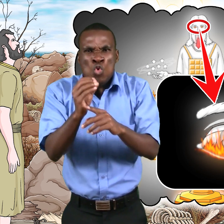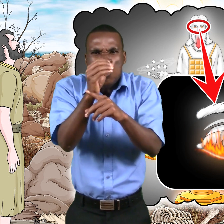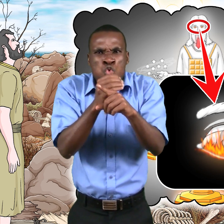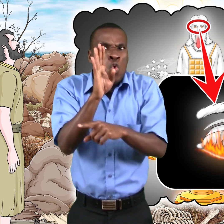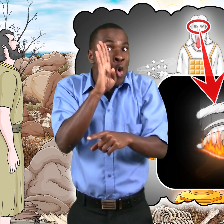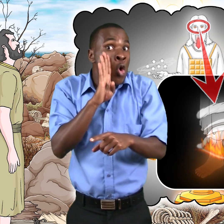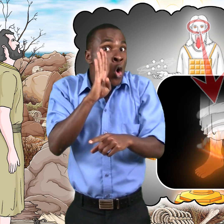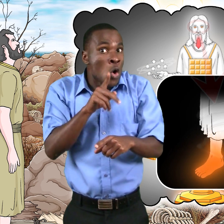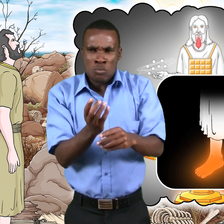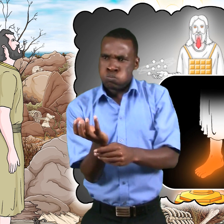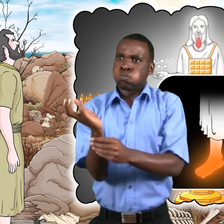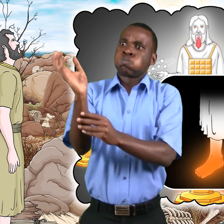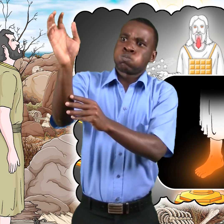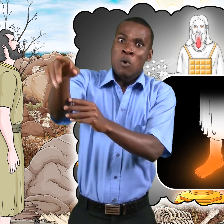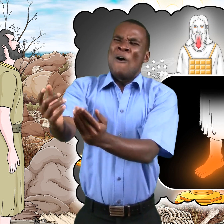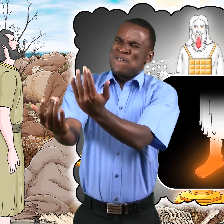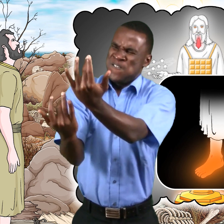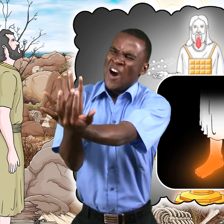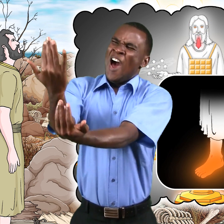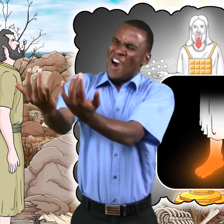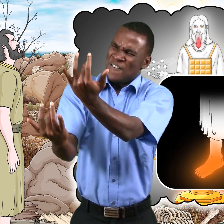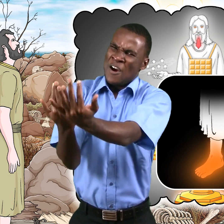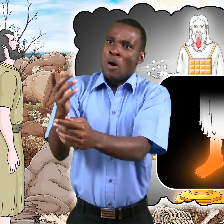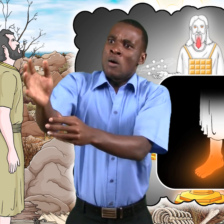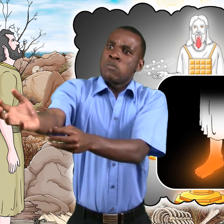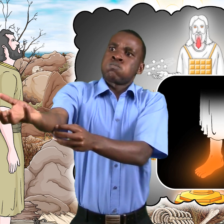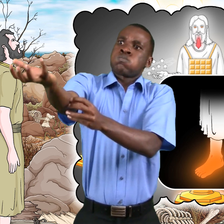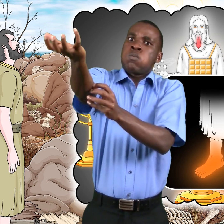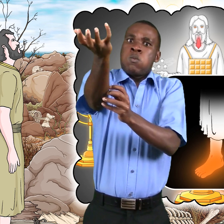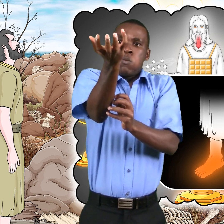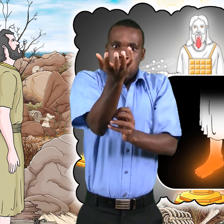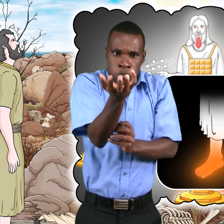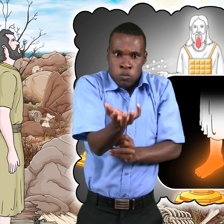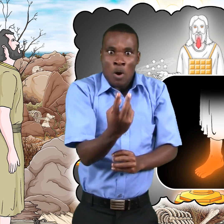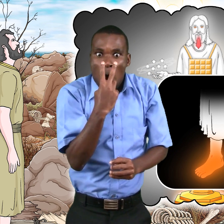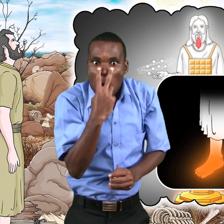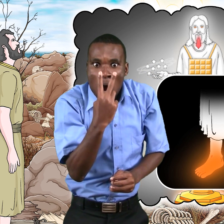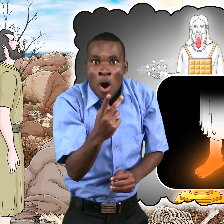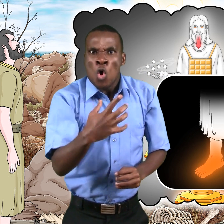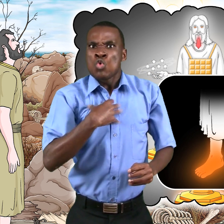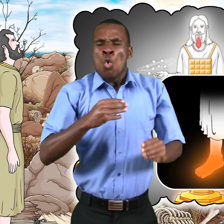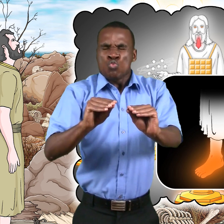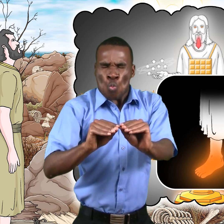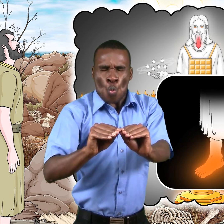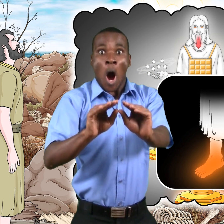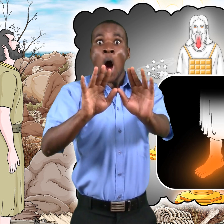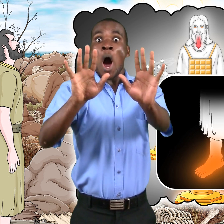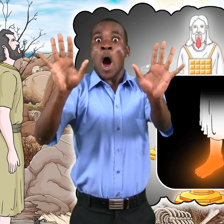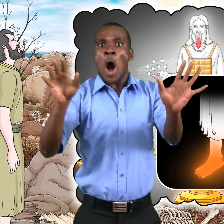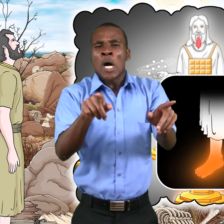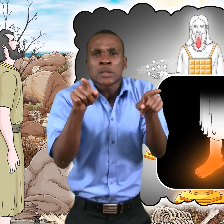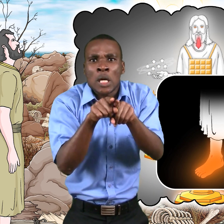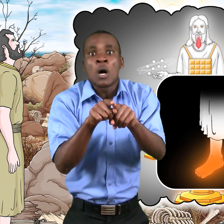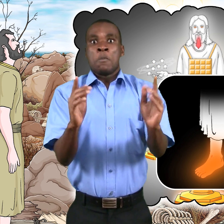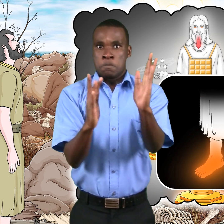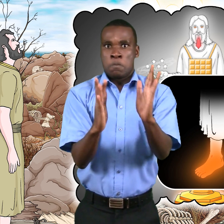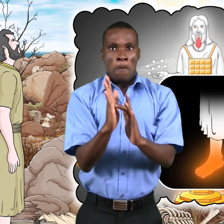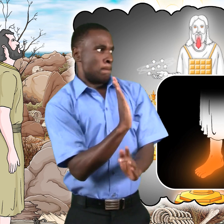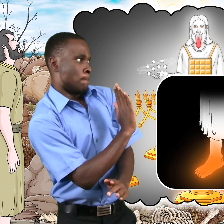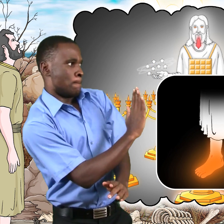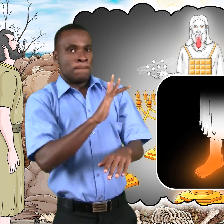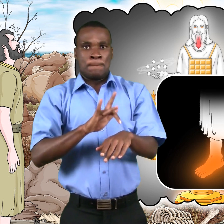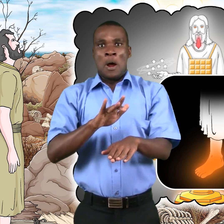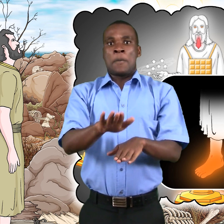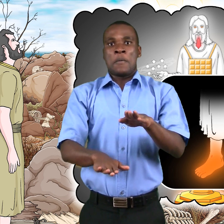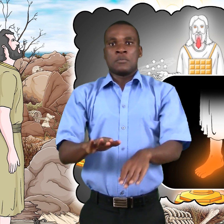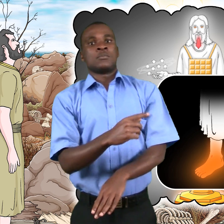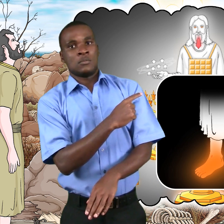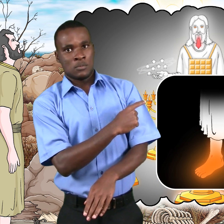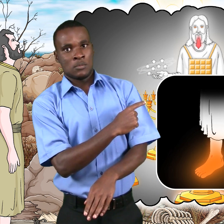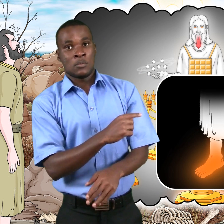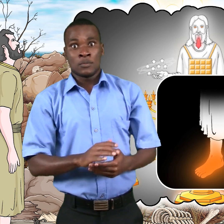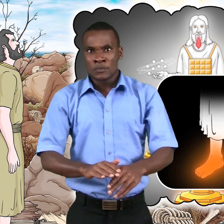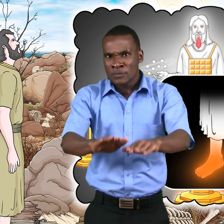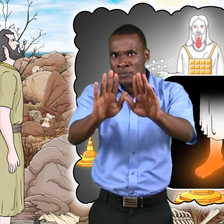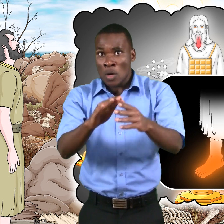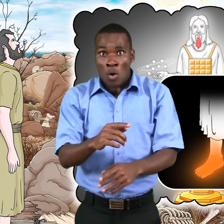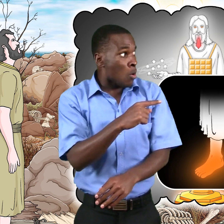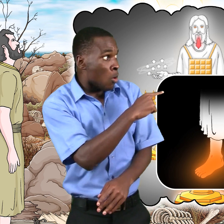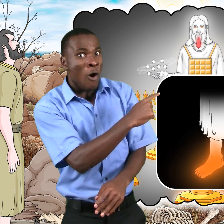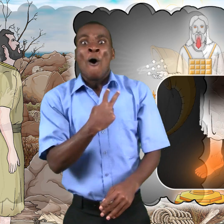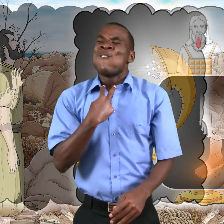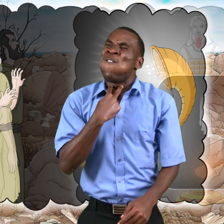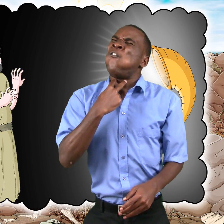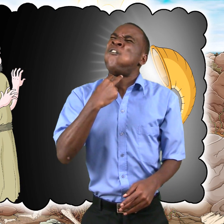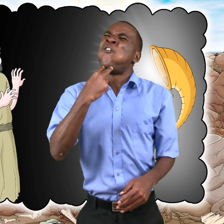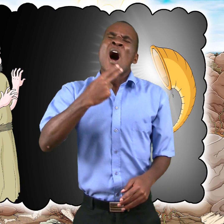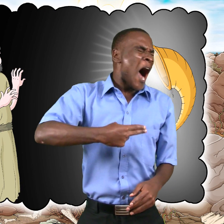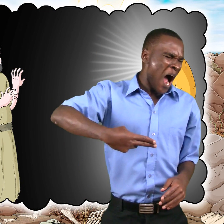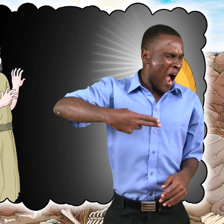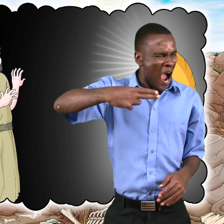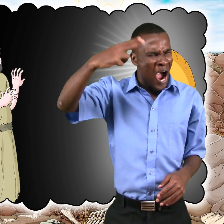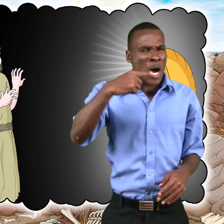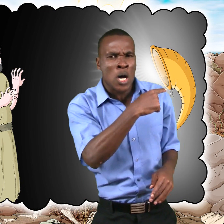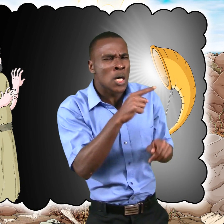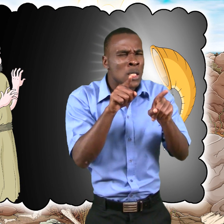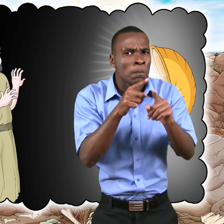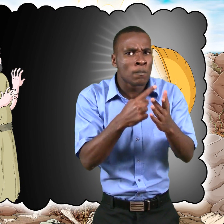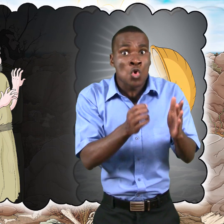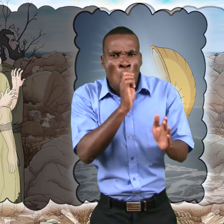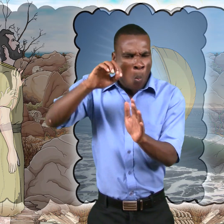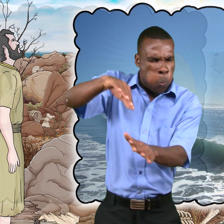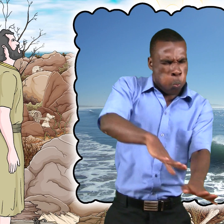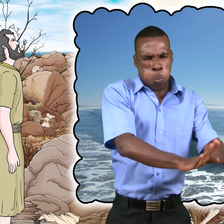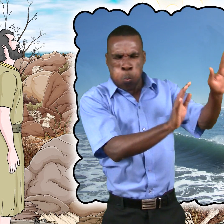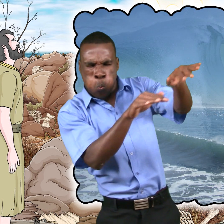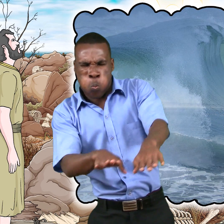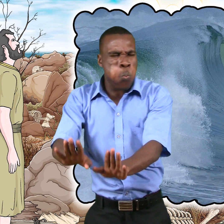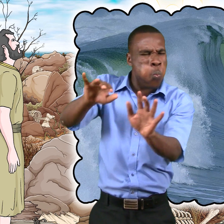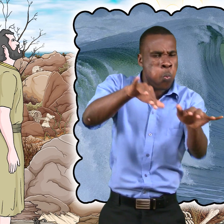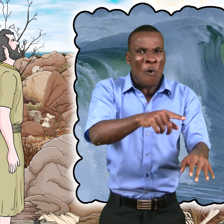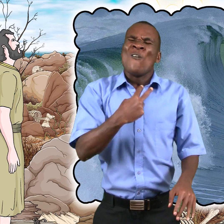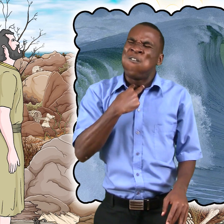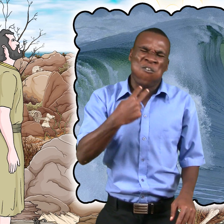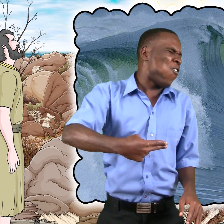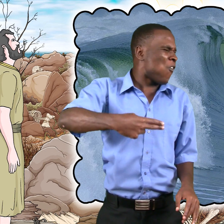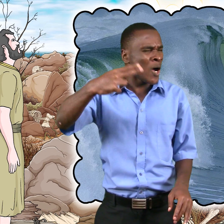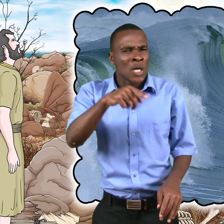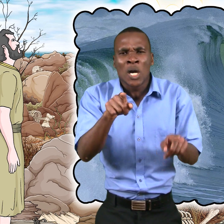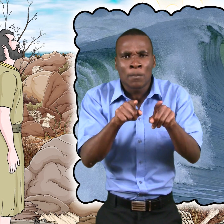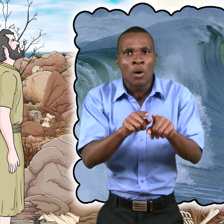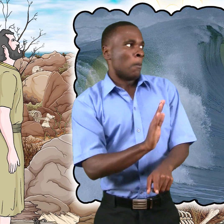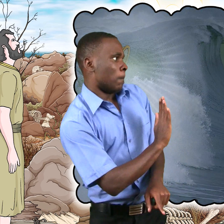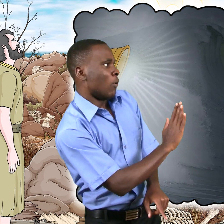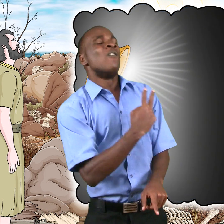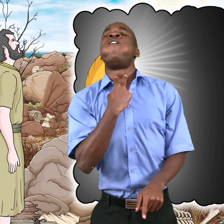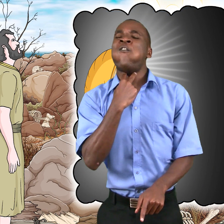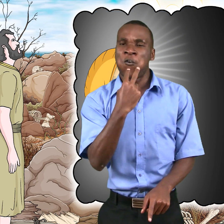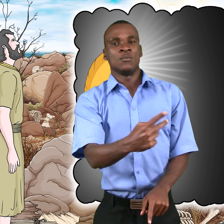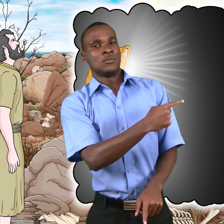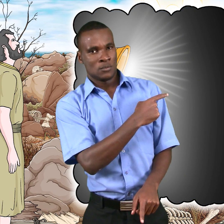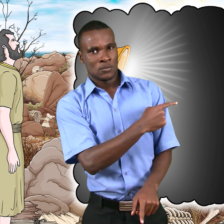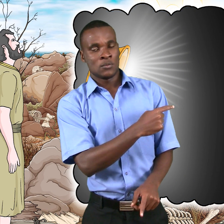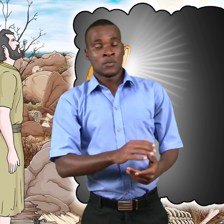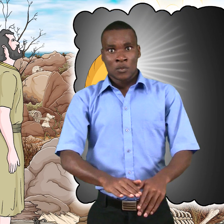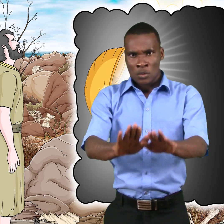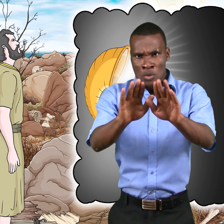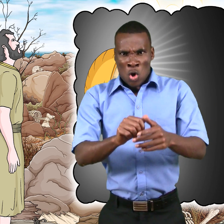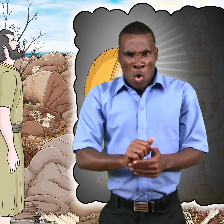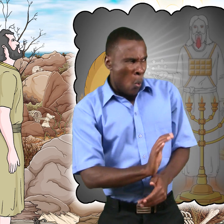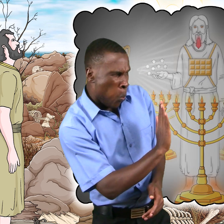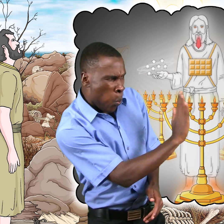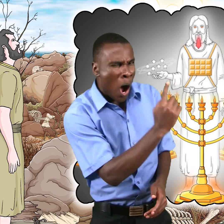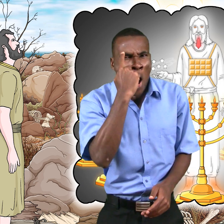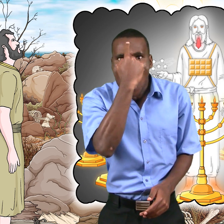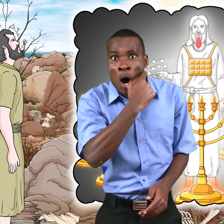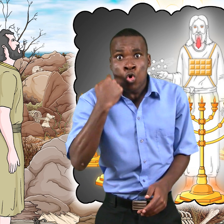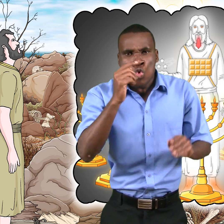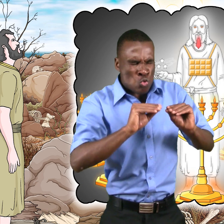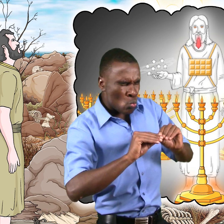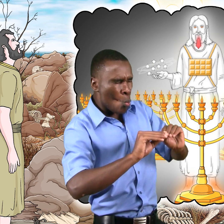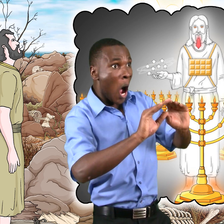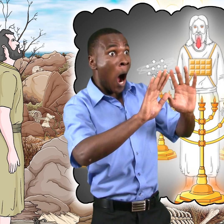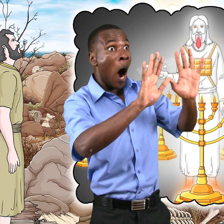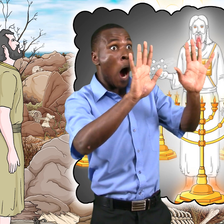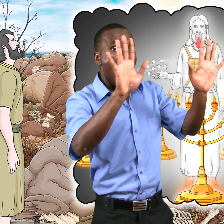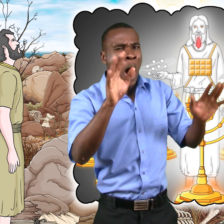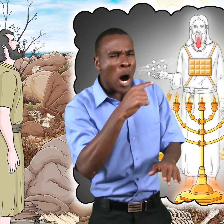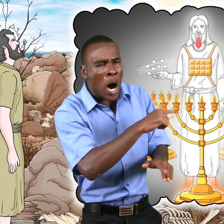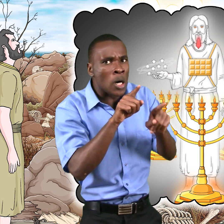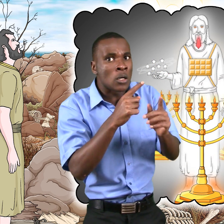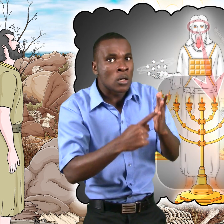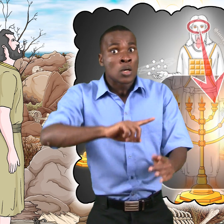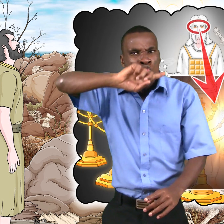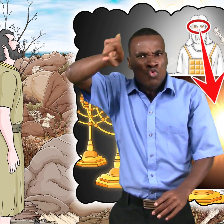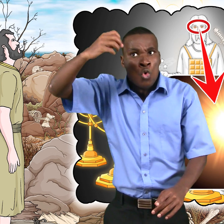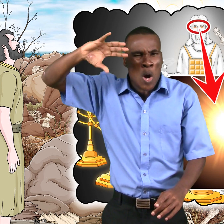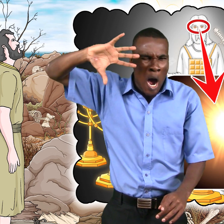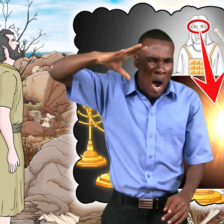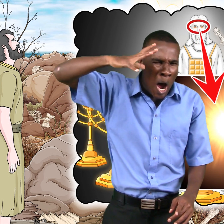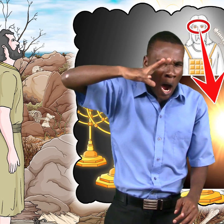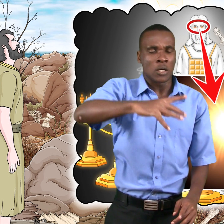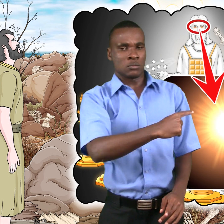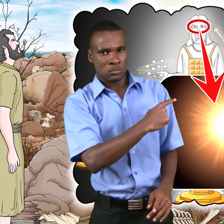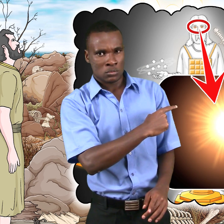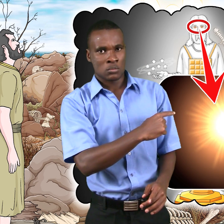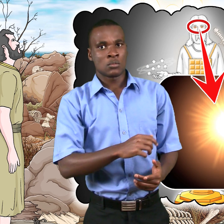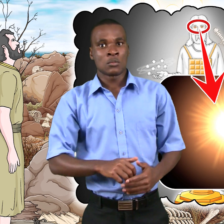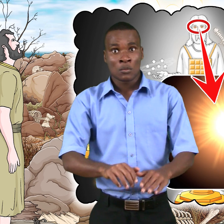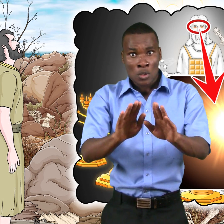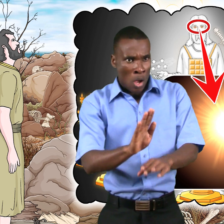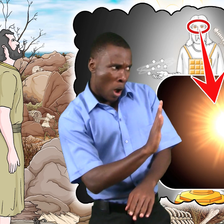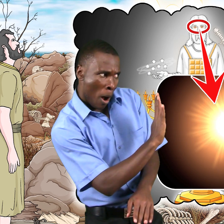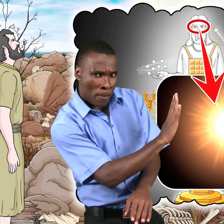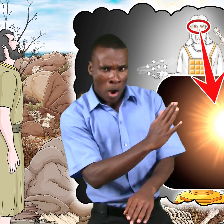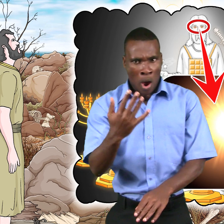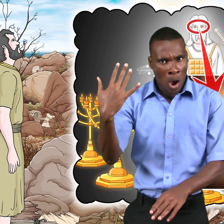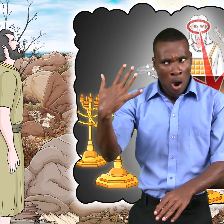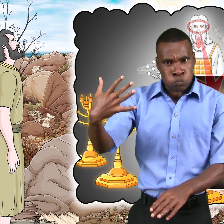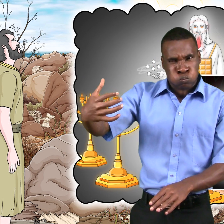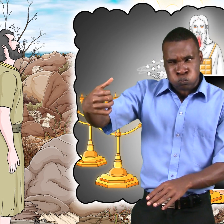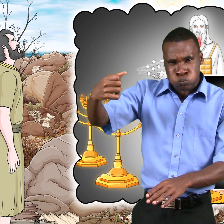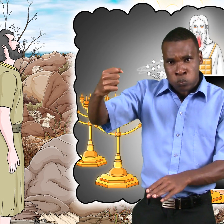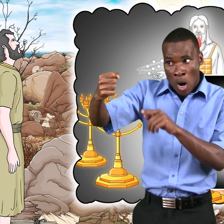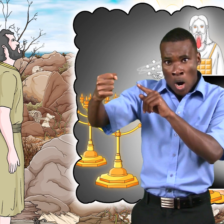His feet were like polished bronze refined in a furnace, and His voice was like the roar of many waters.